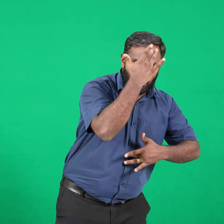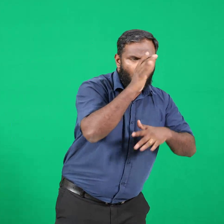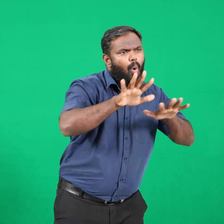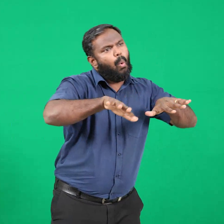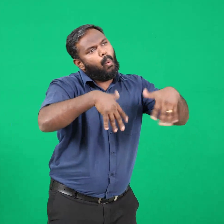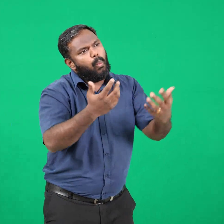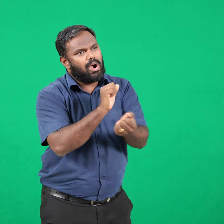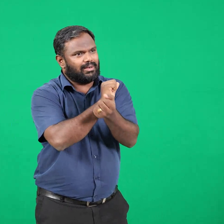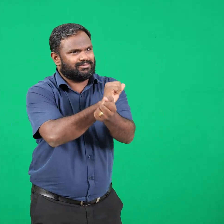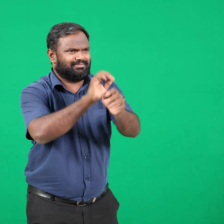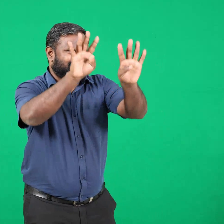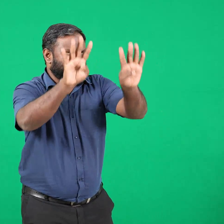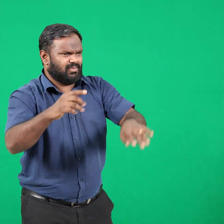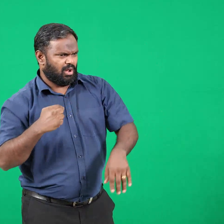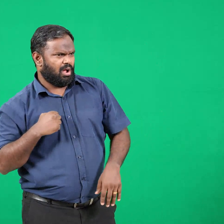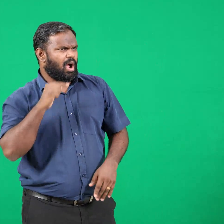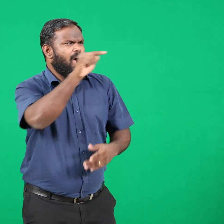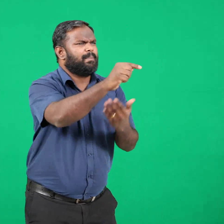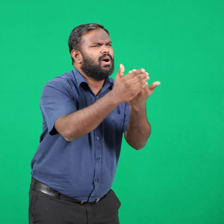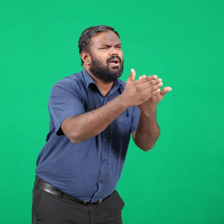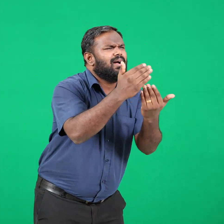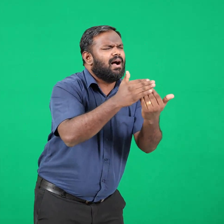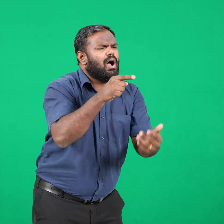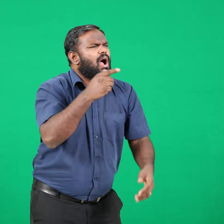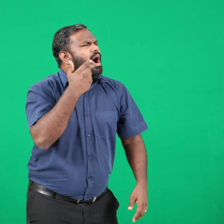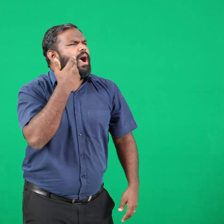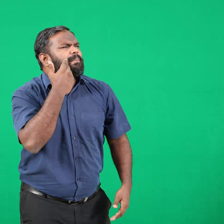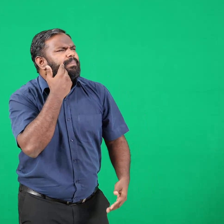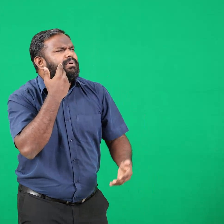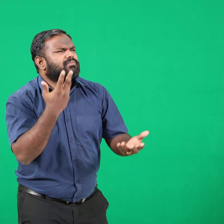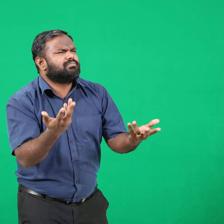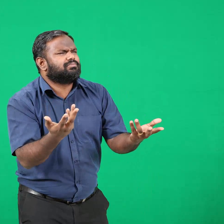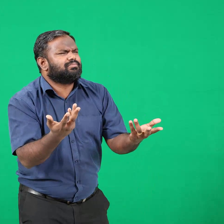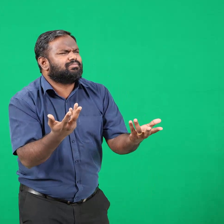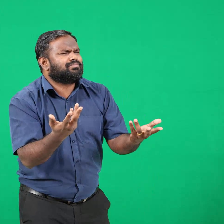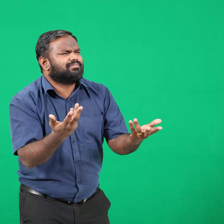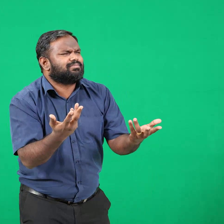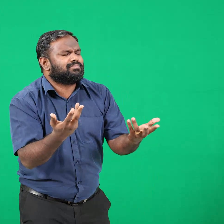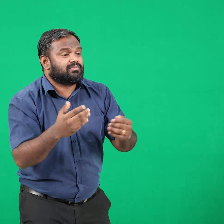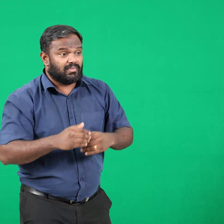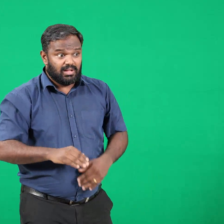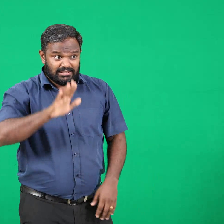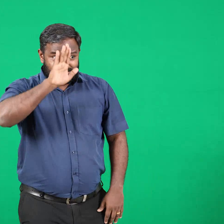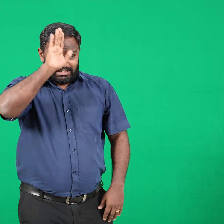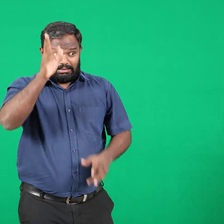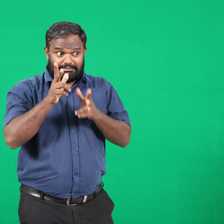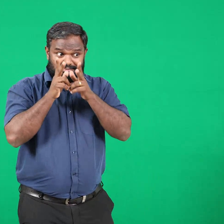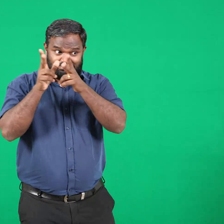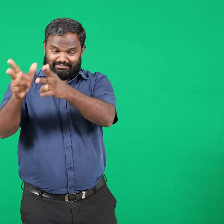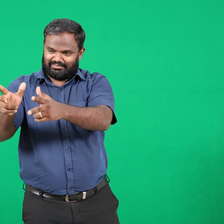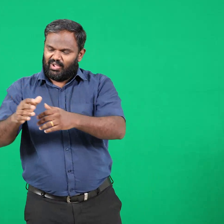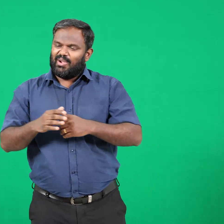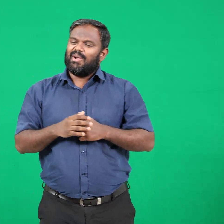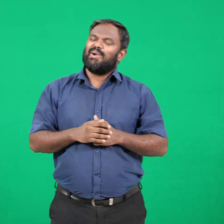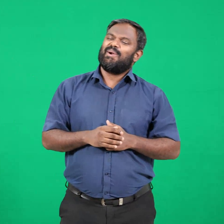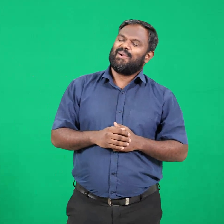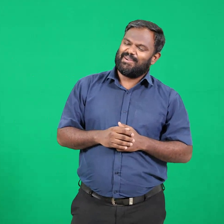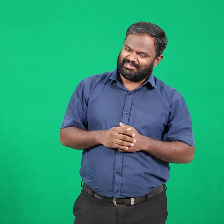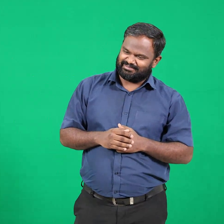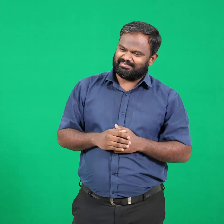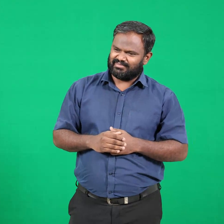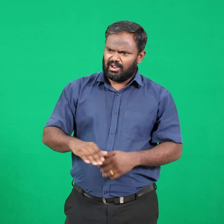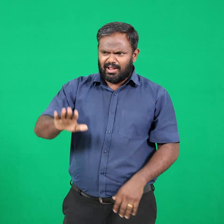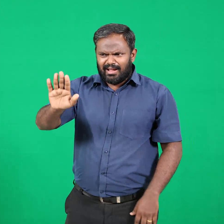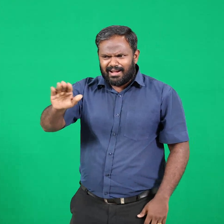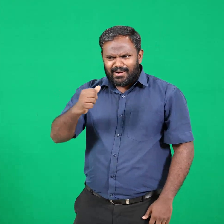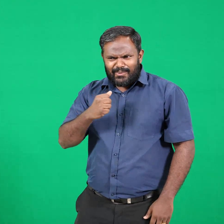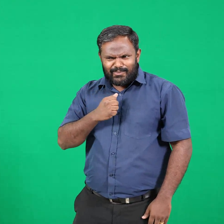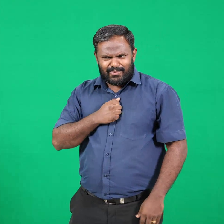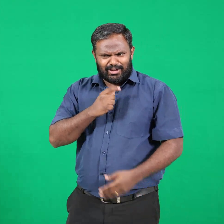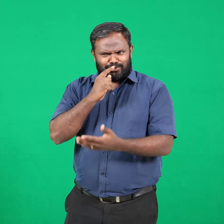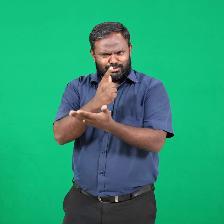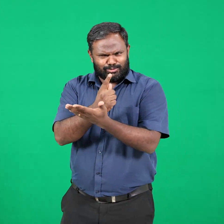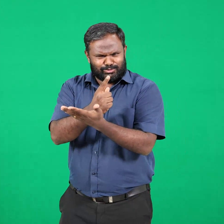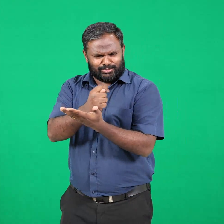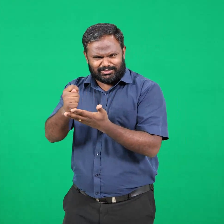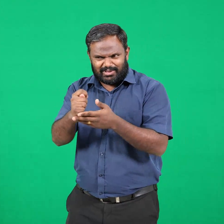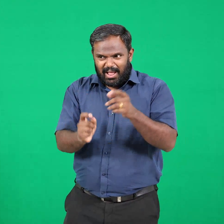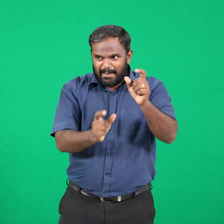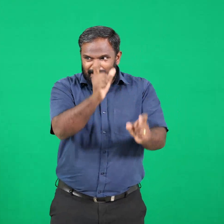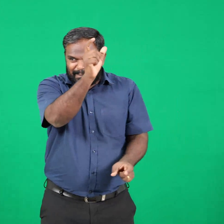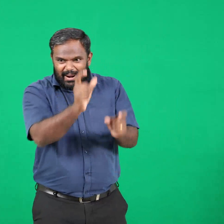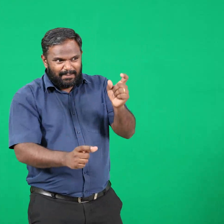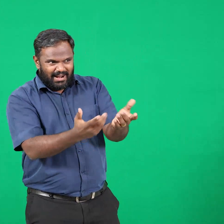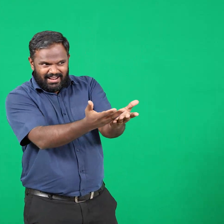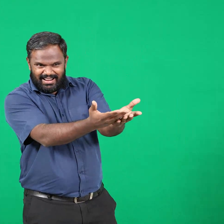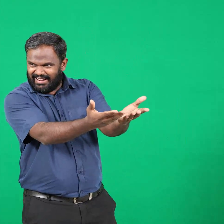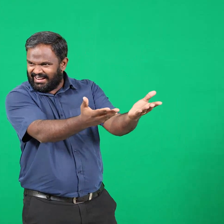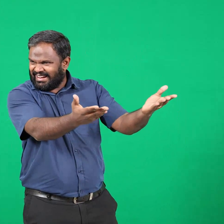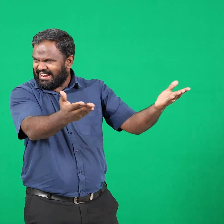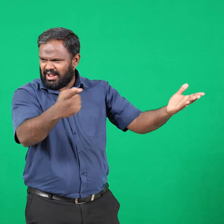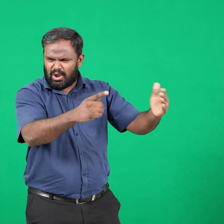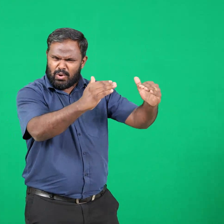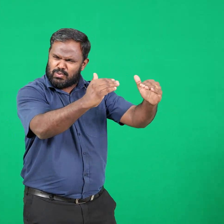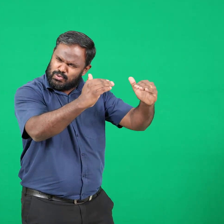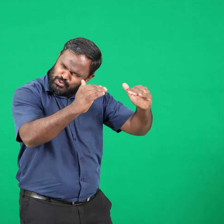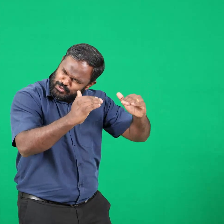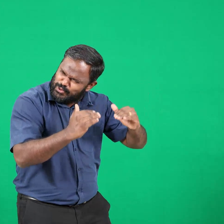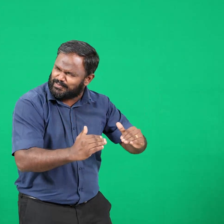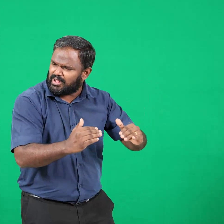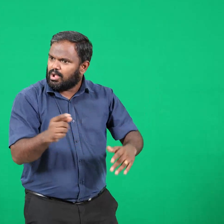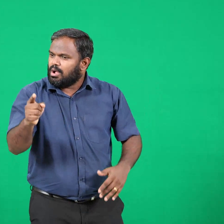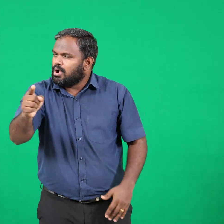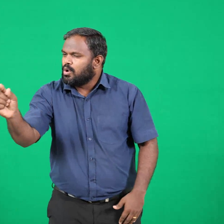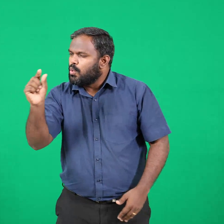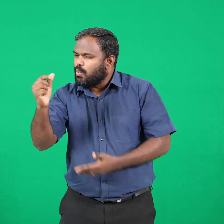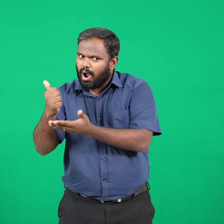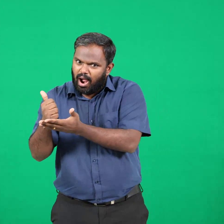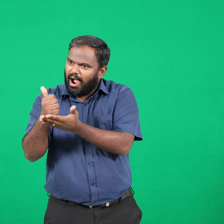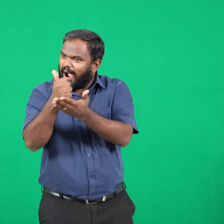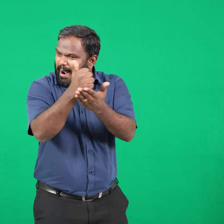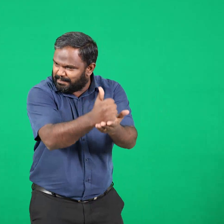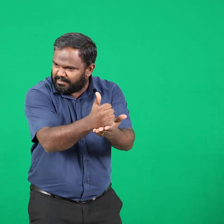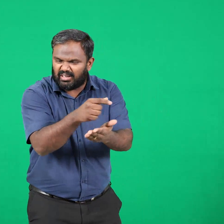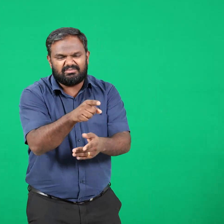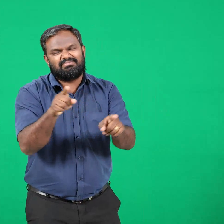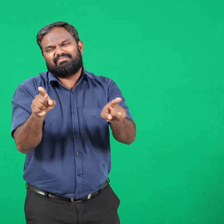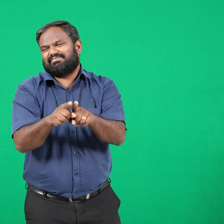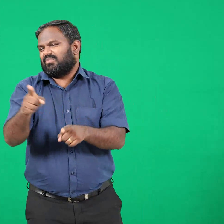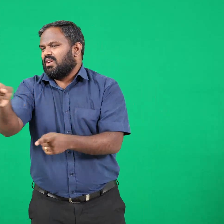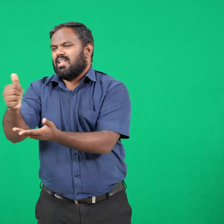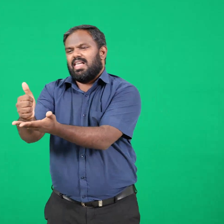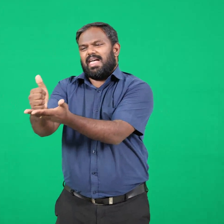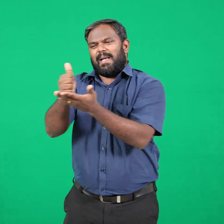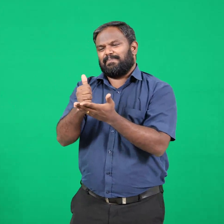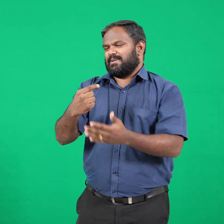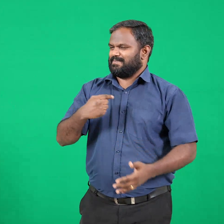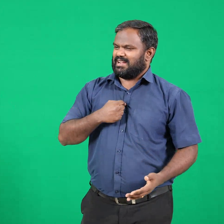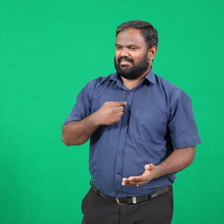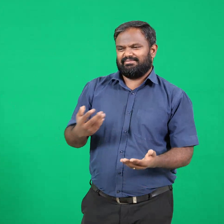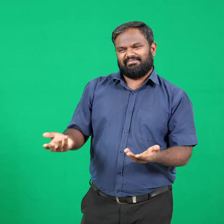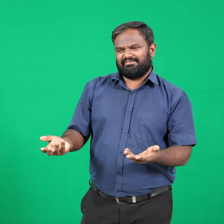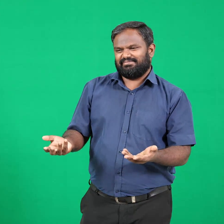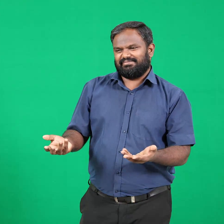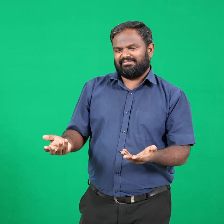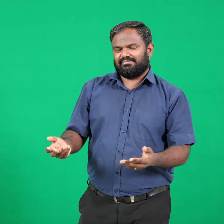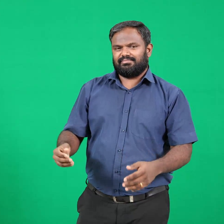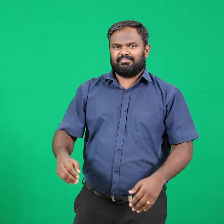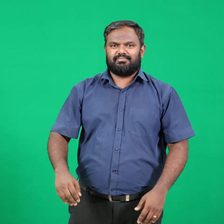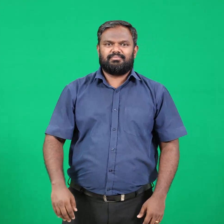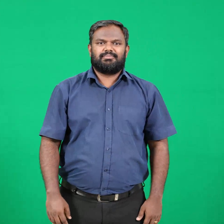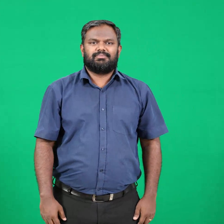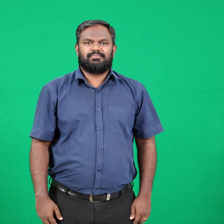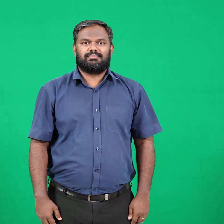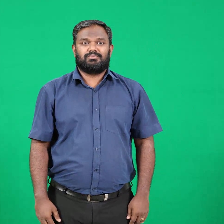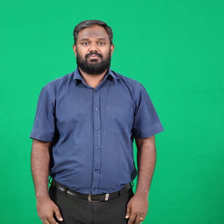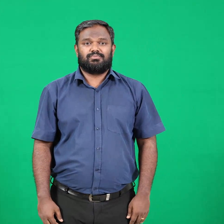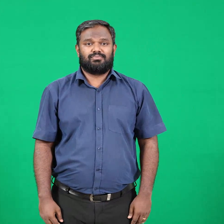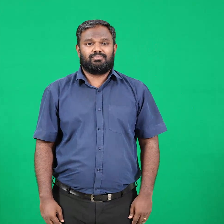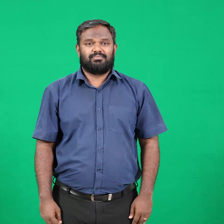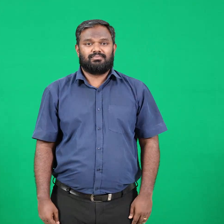And the King will reply, ' Truly I tell you, whatever you did for one of the least of these brothers of Mine, you did for Me.'